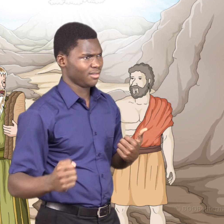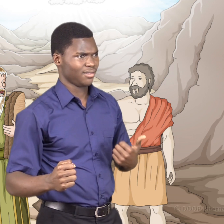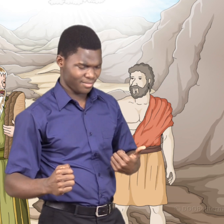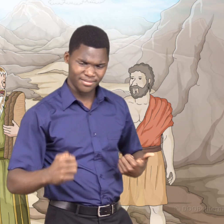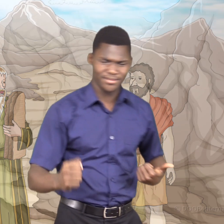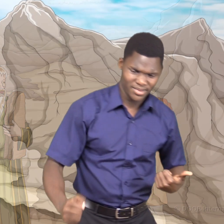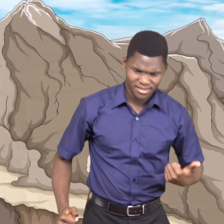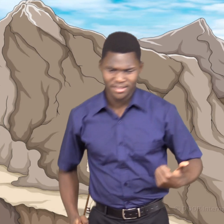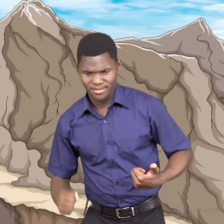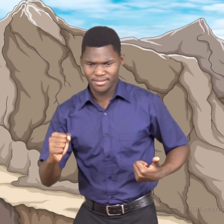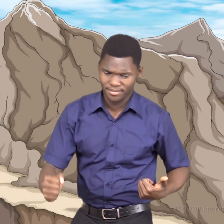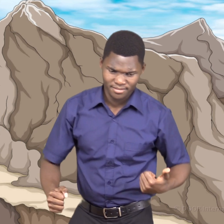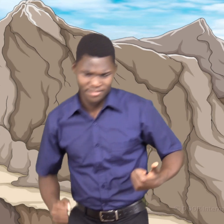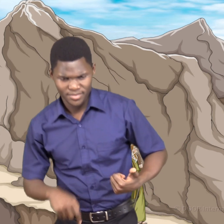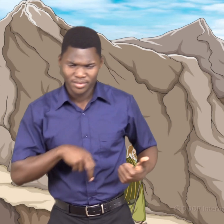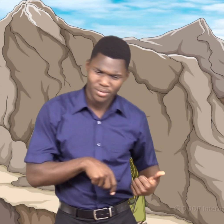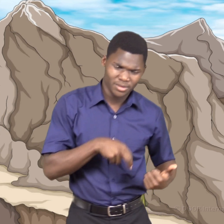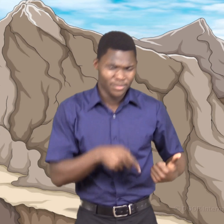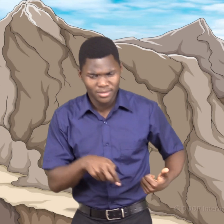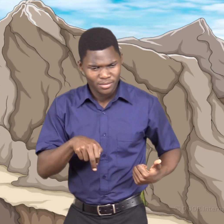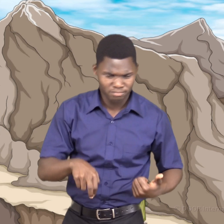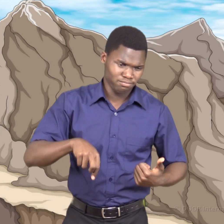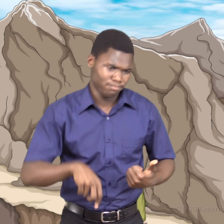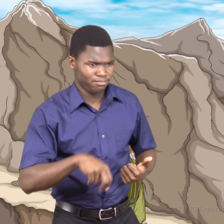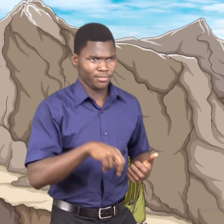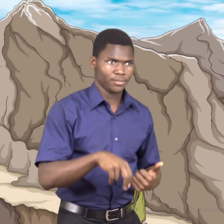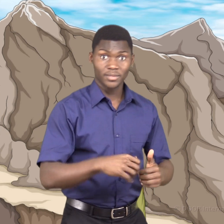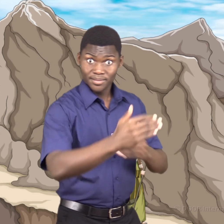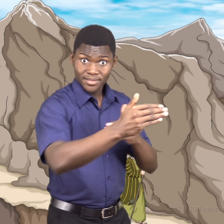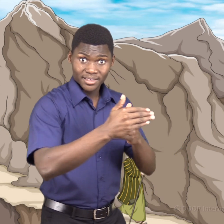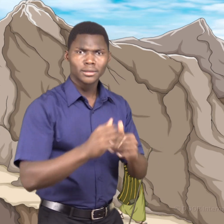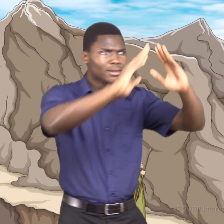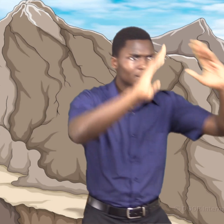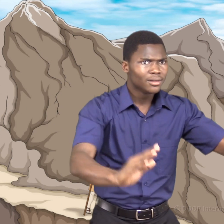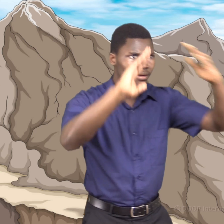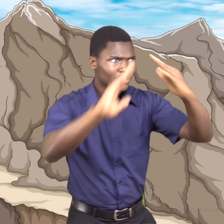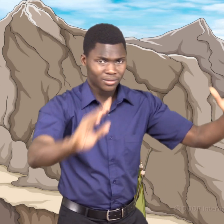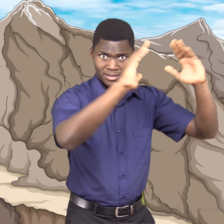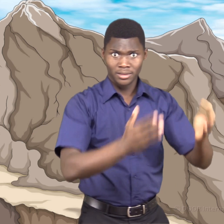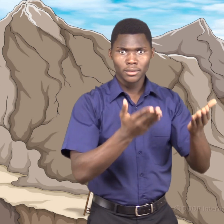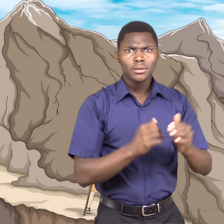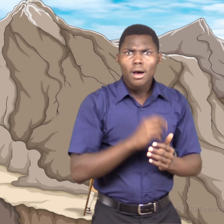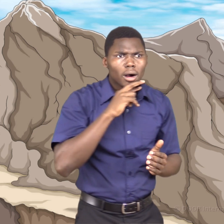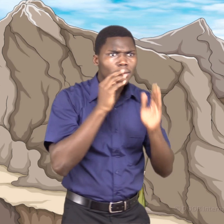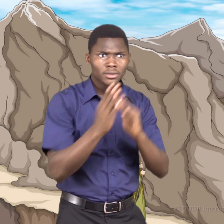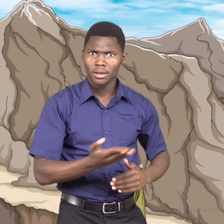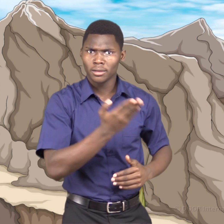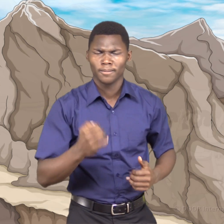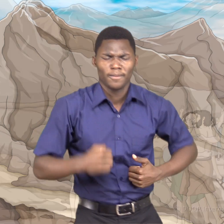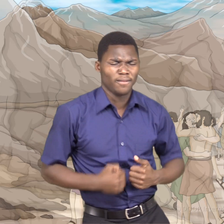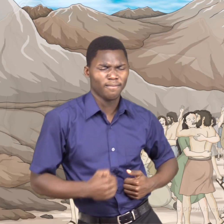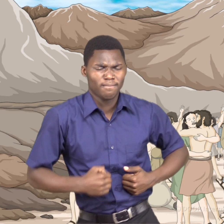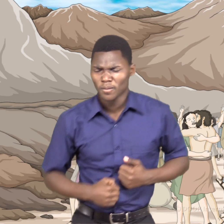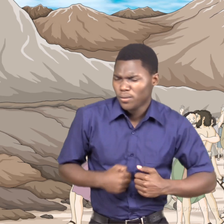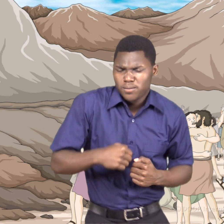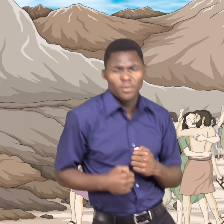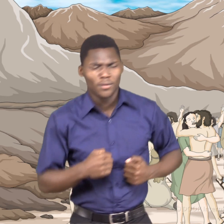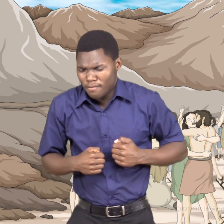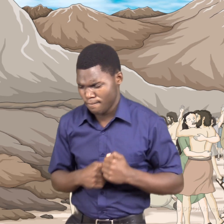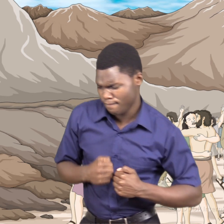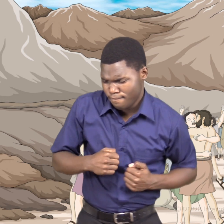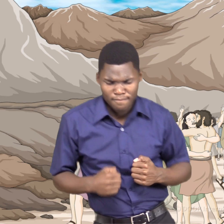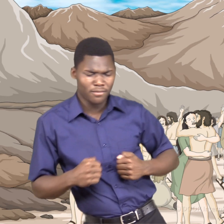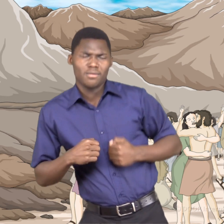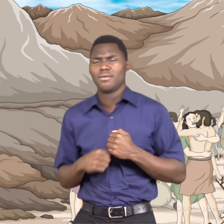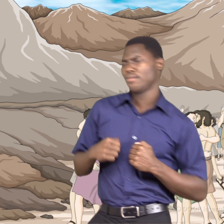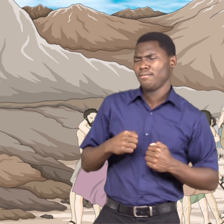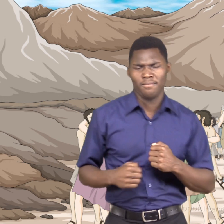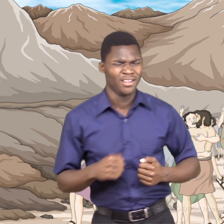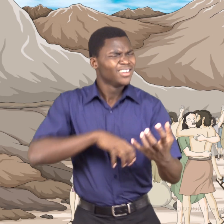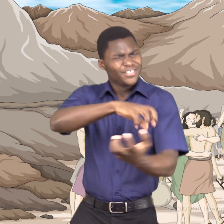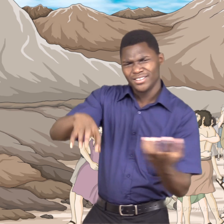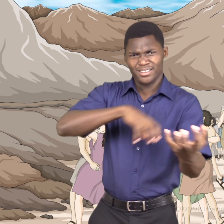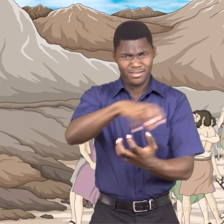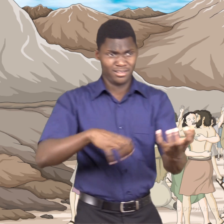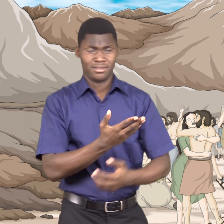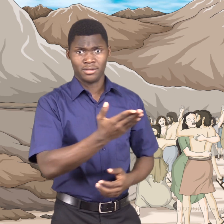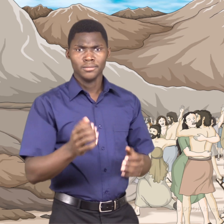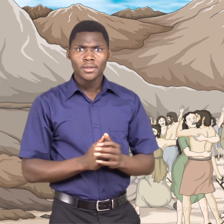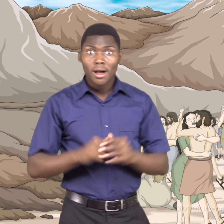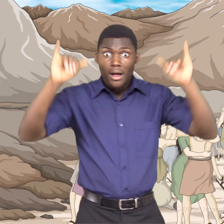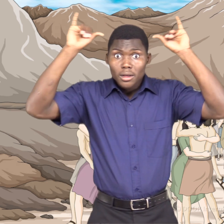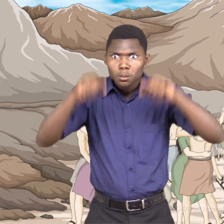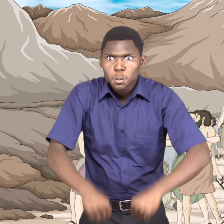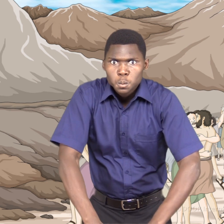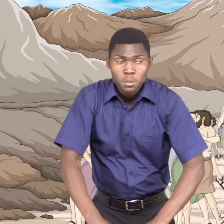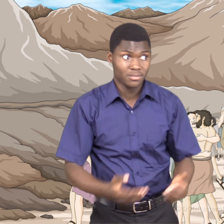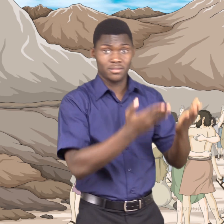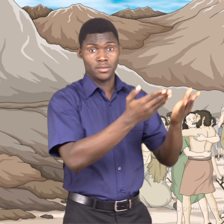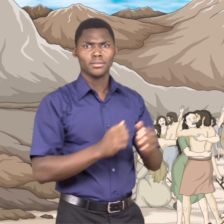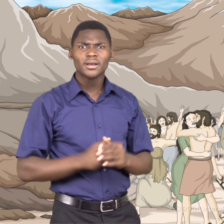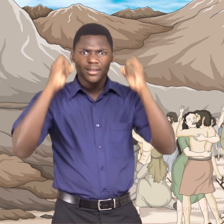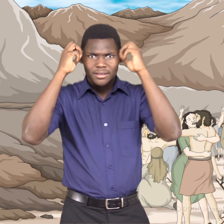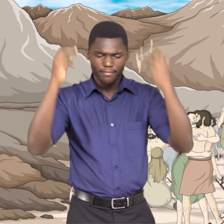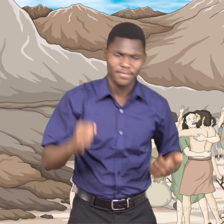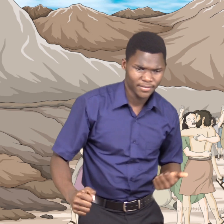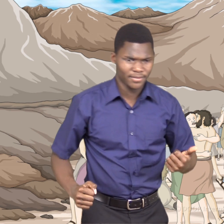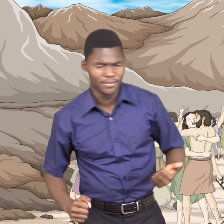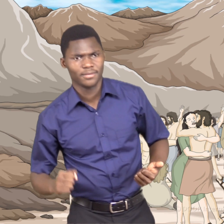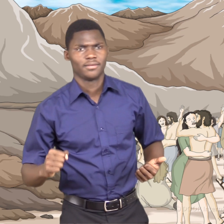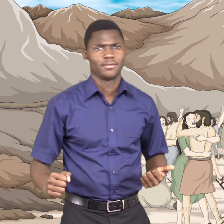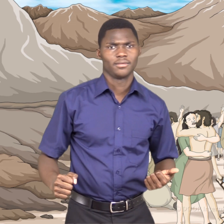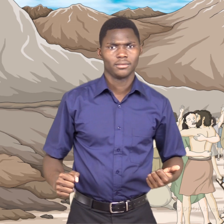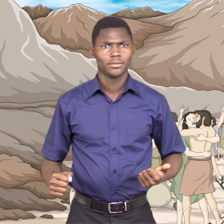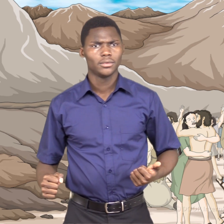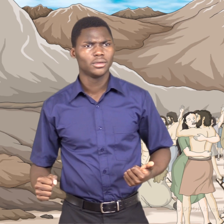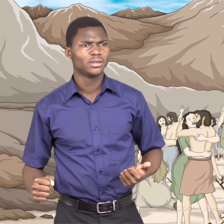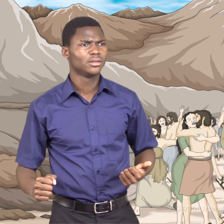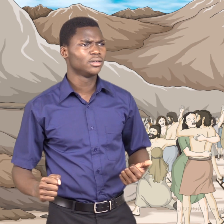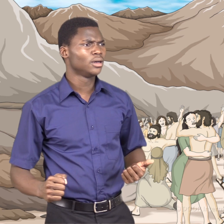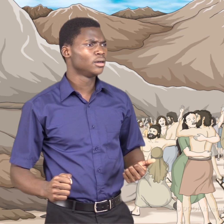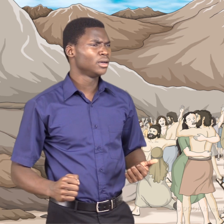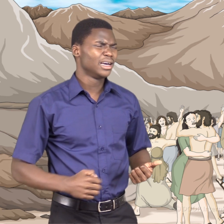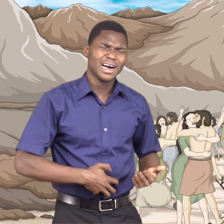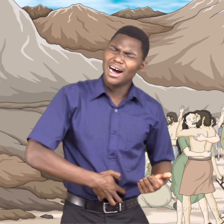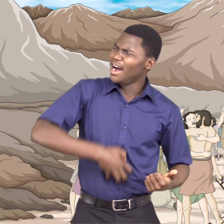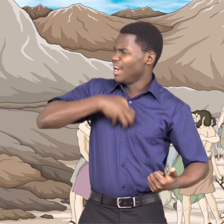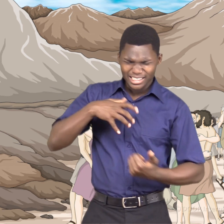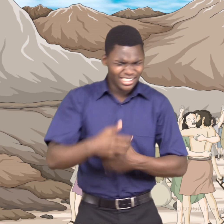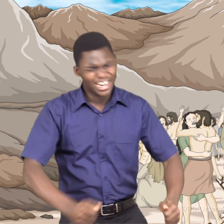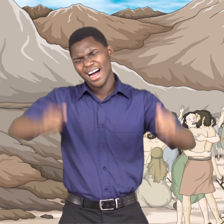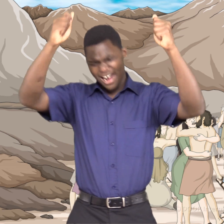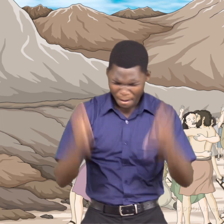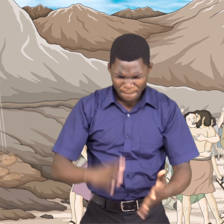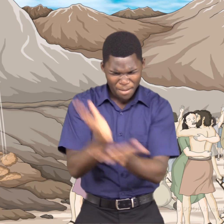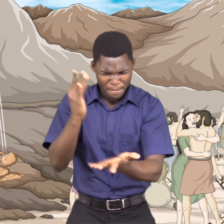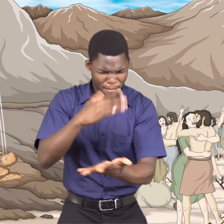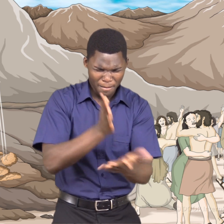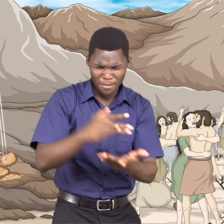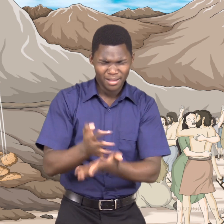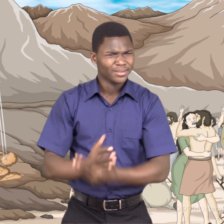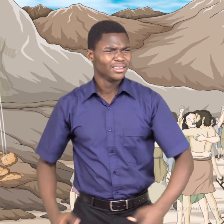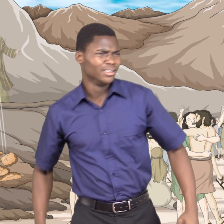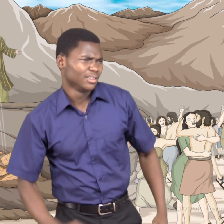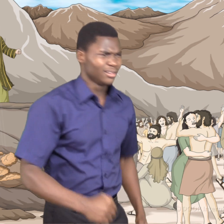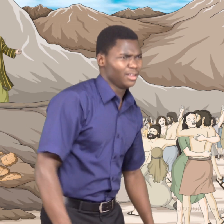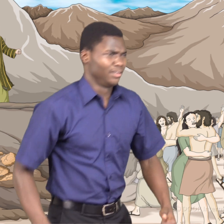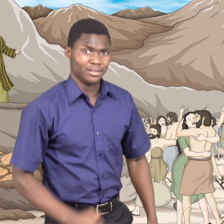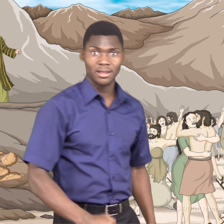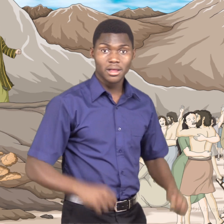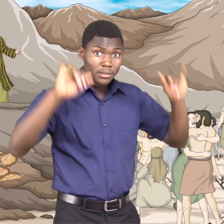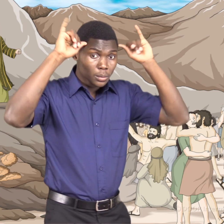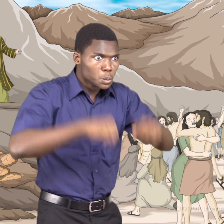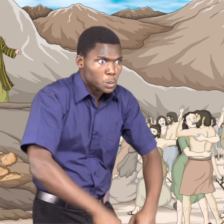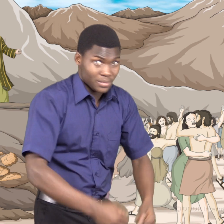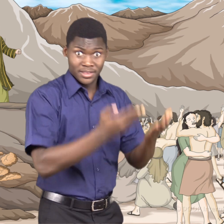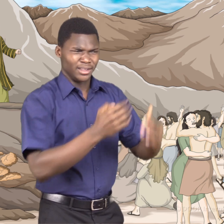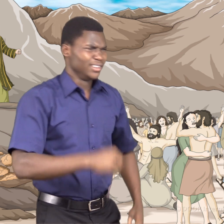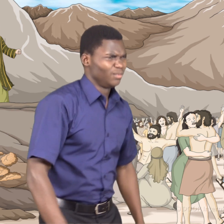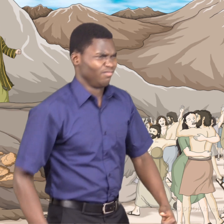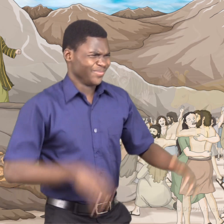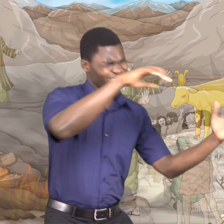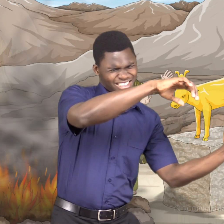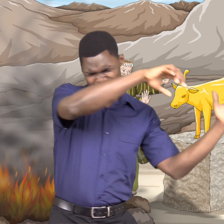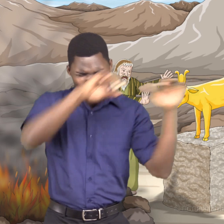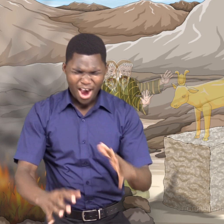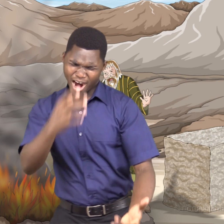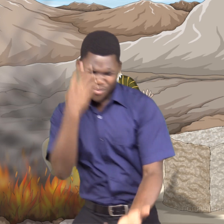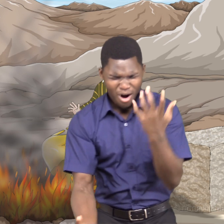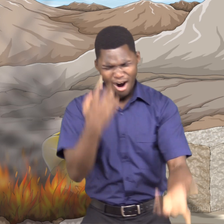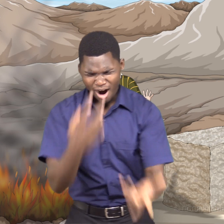As Moses approached the camp and saw the calf and the dancing, he burned with anger and threw the tablets out of his hands, shattering them at the base of the mountain.